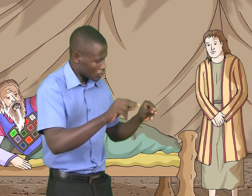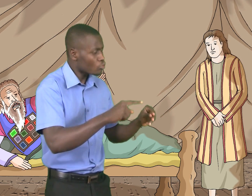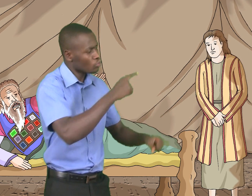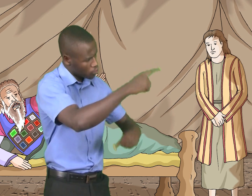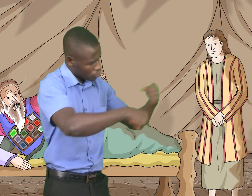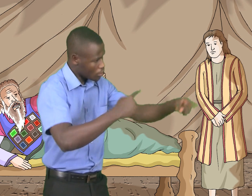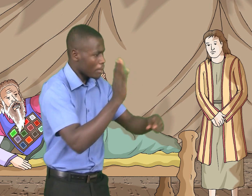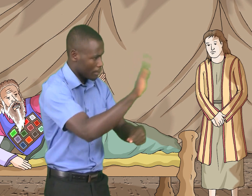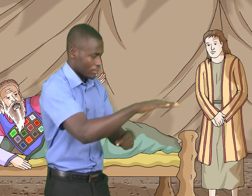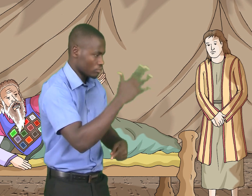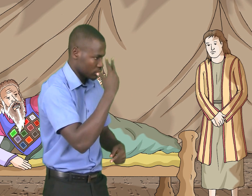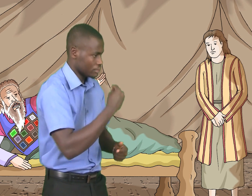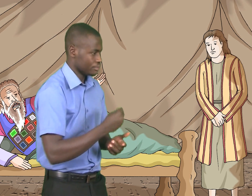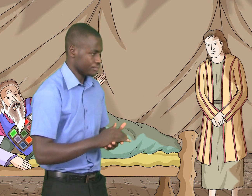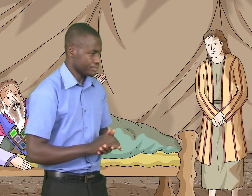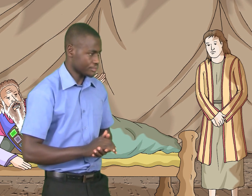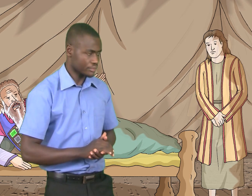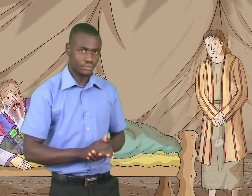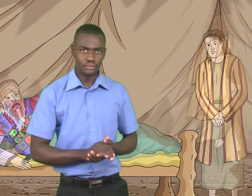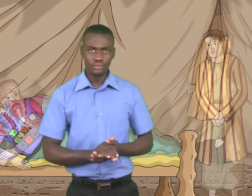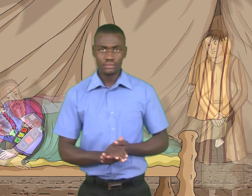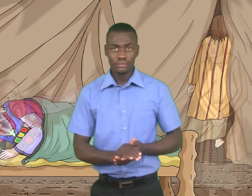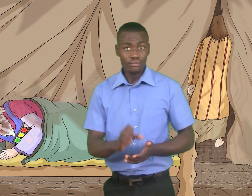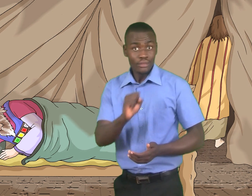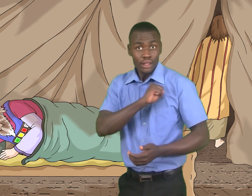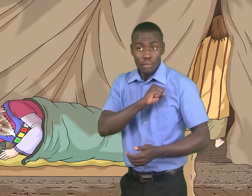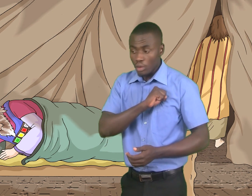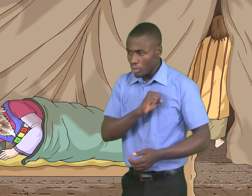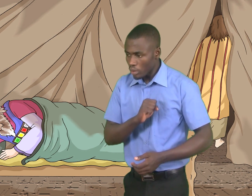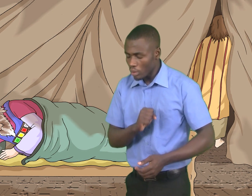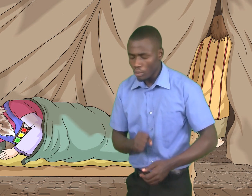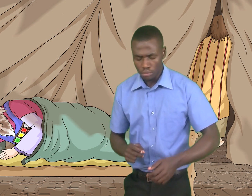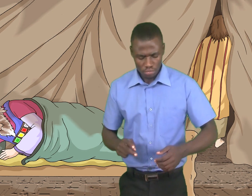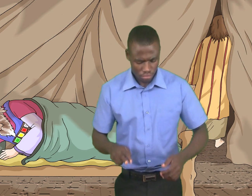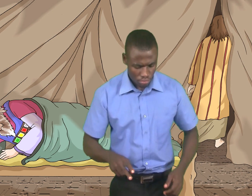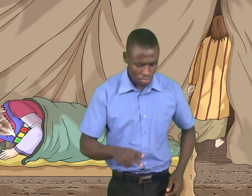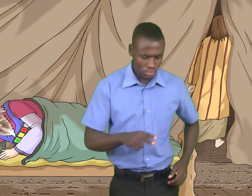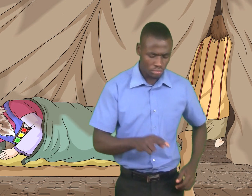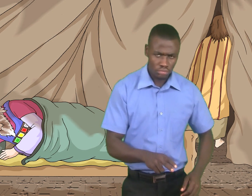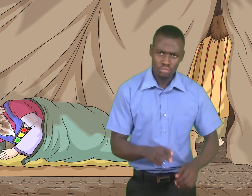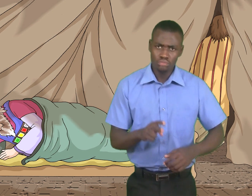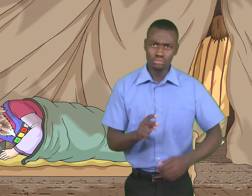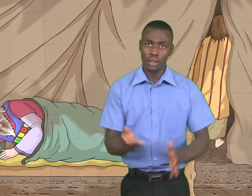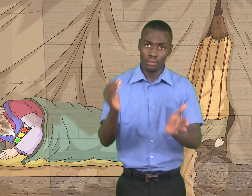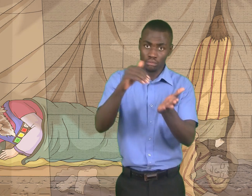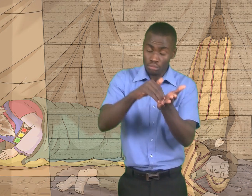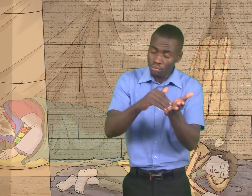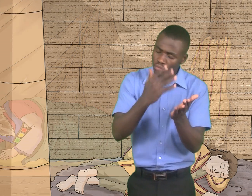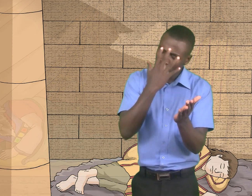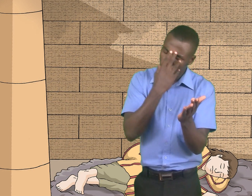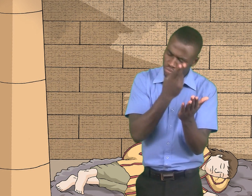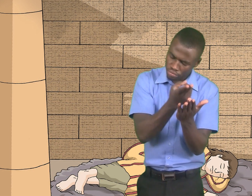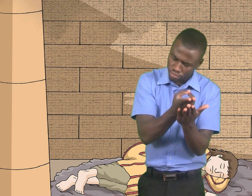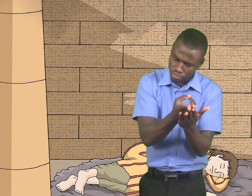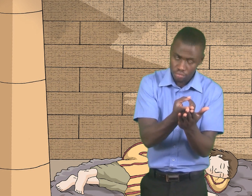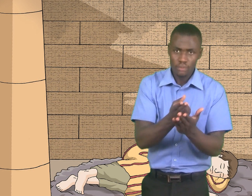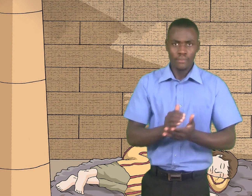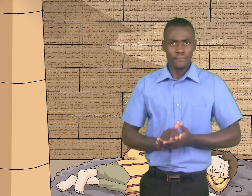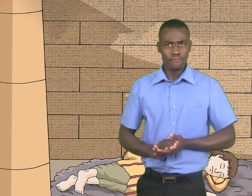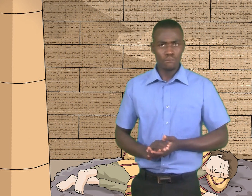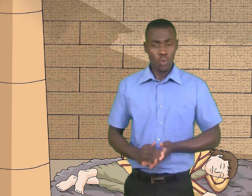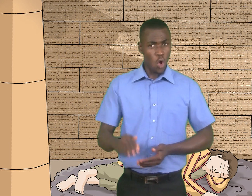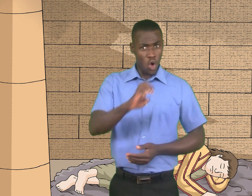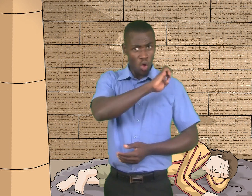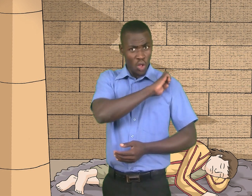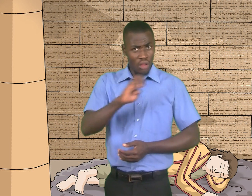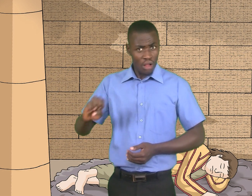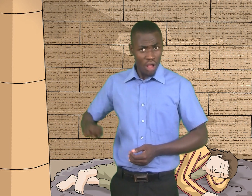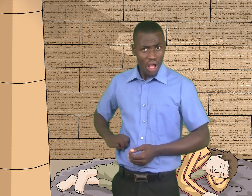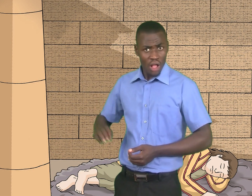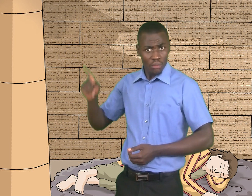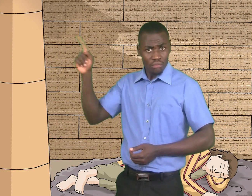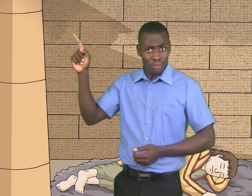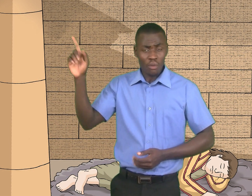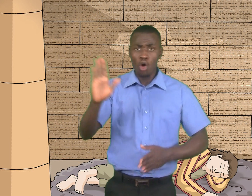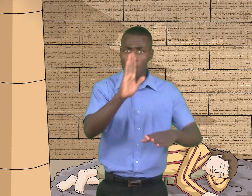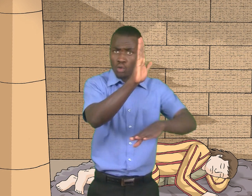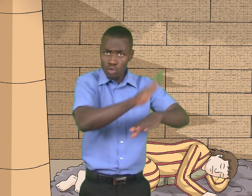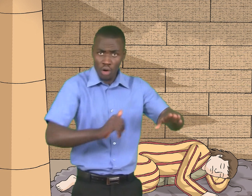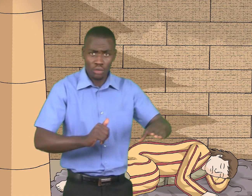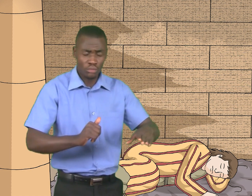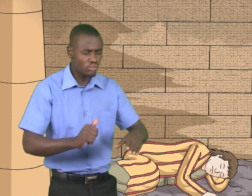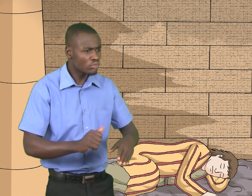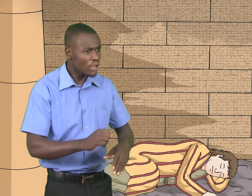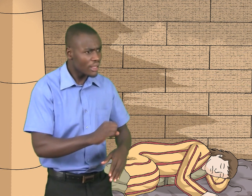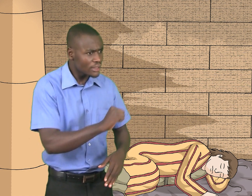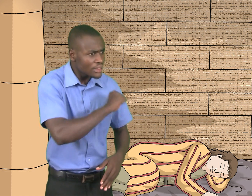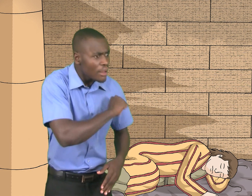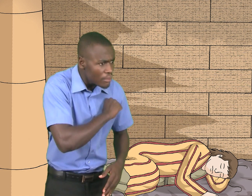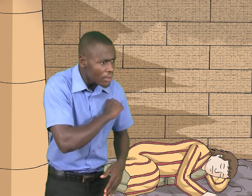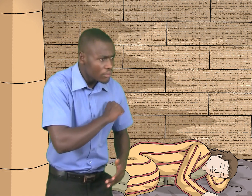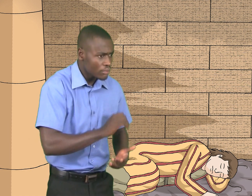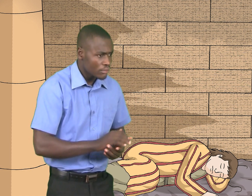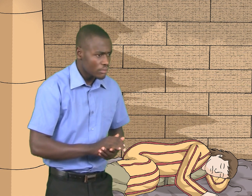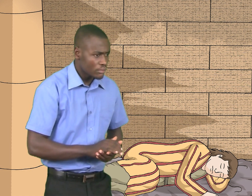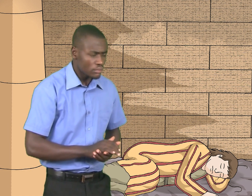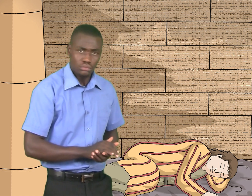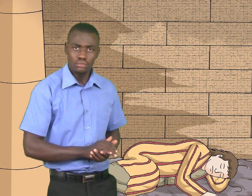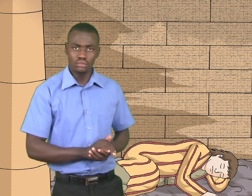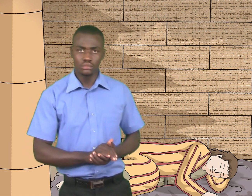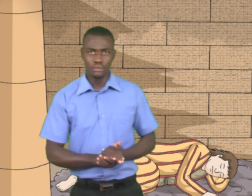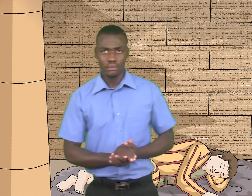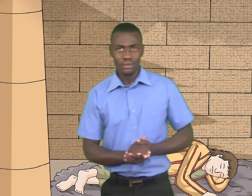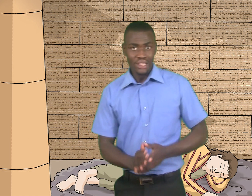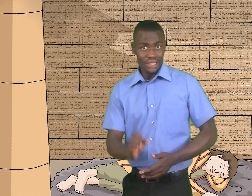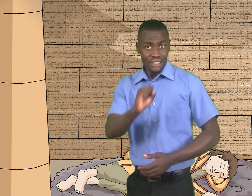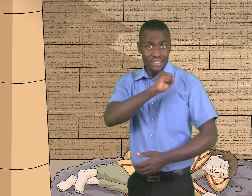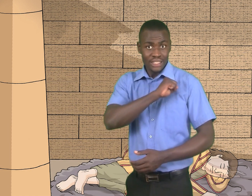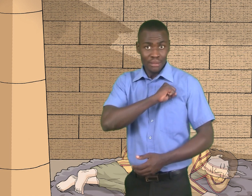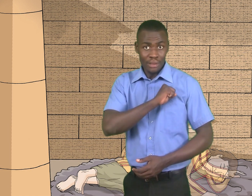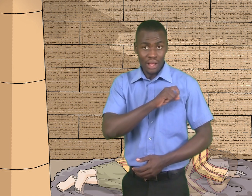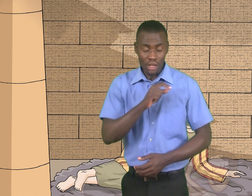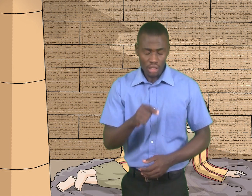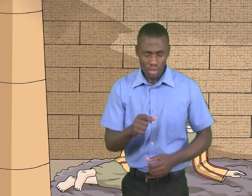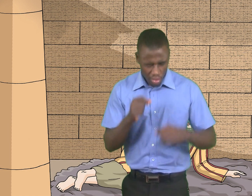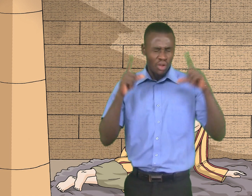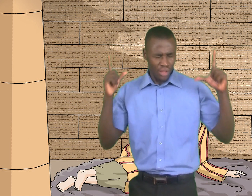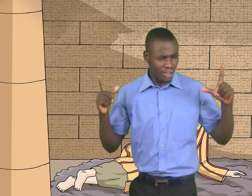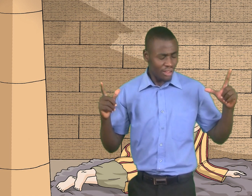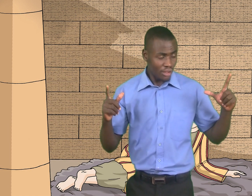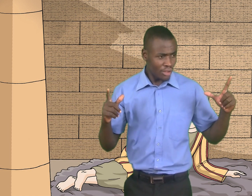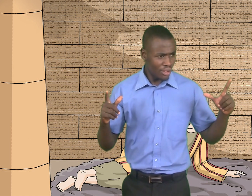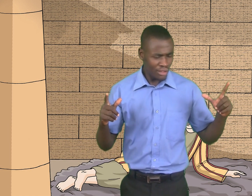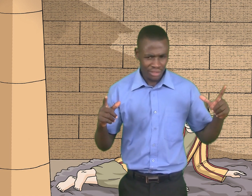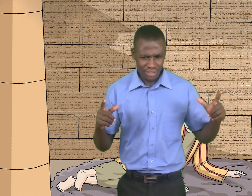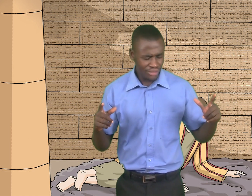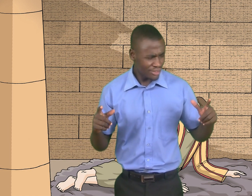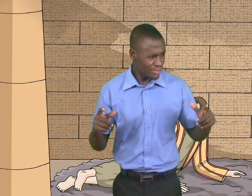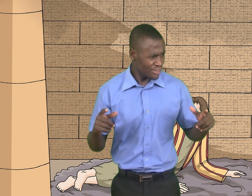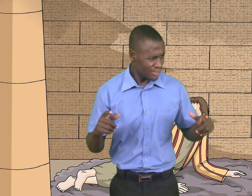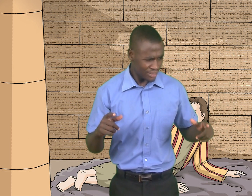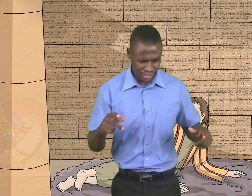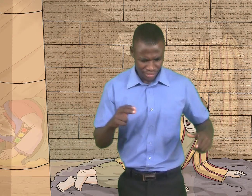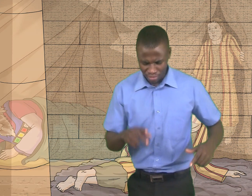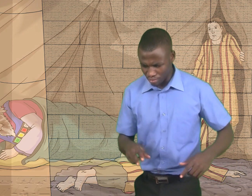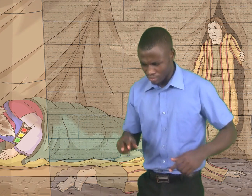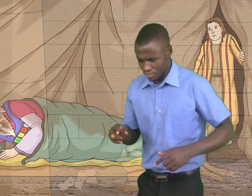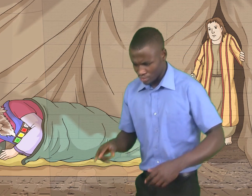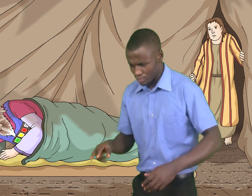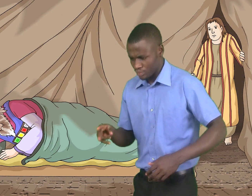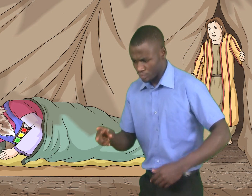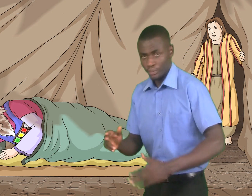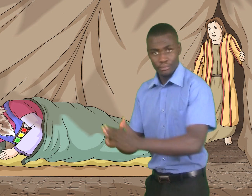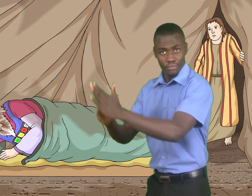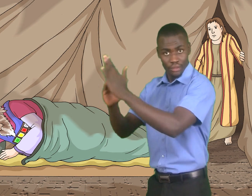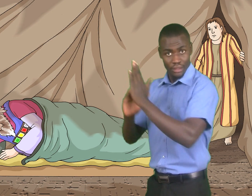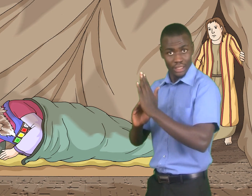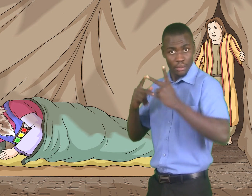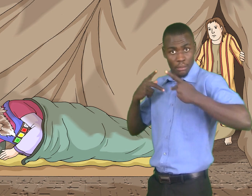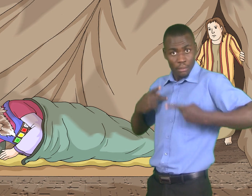So he went and lay down. Once again the LORD called, “Samuel!”